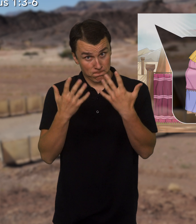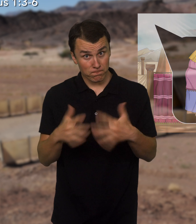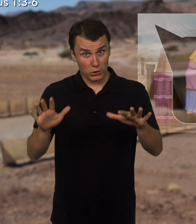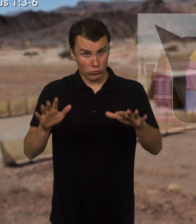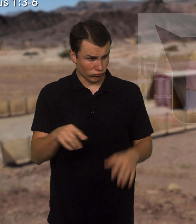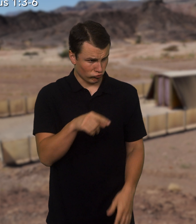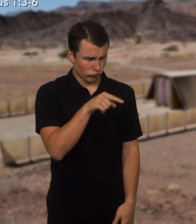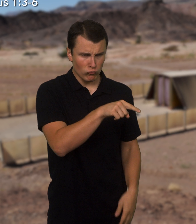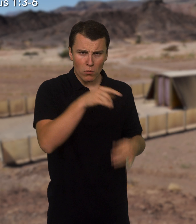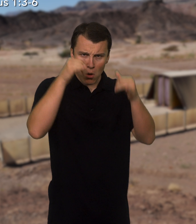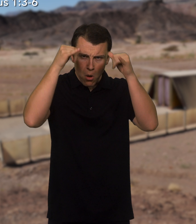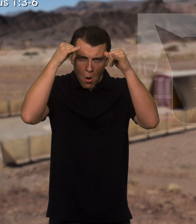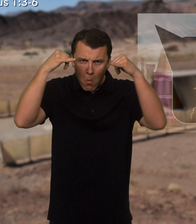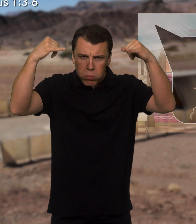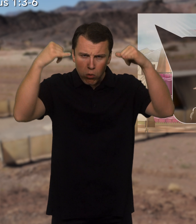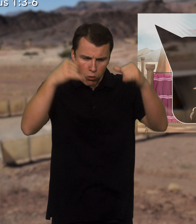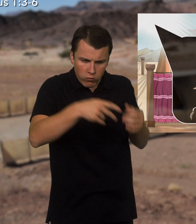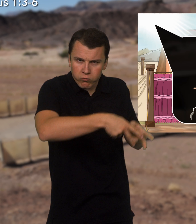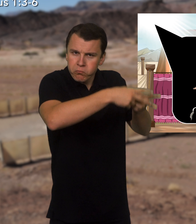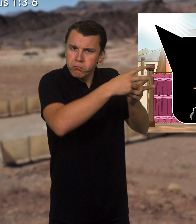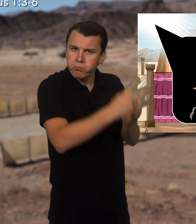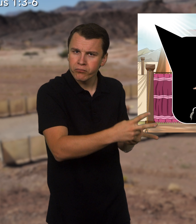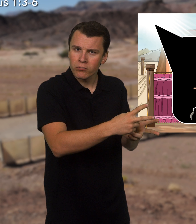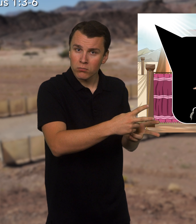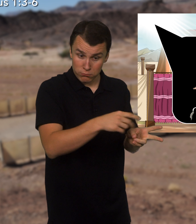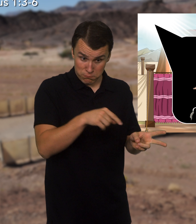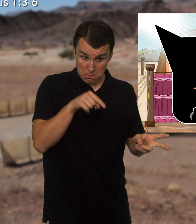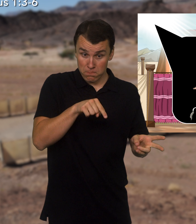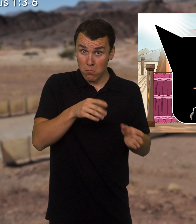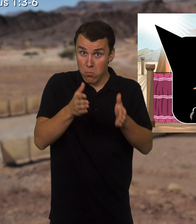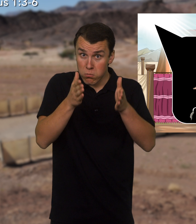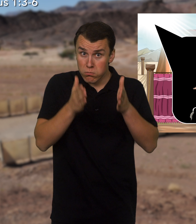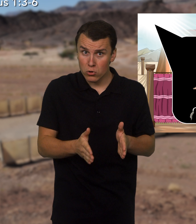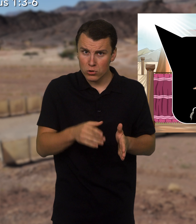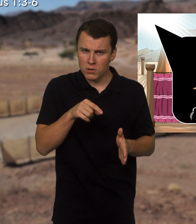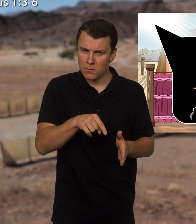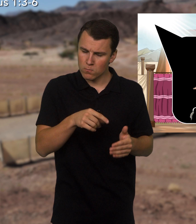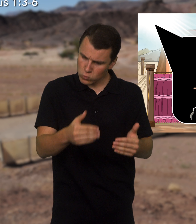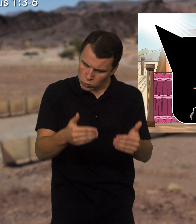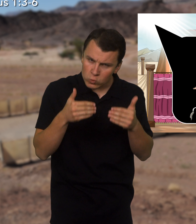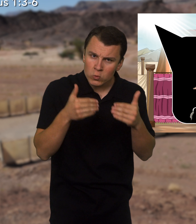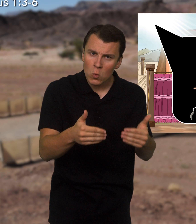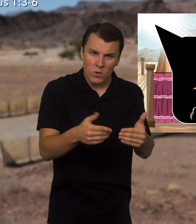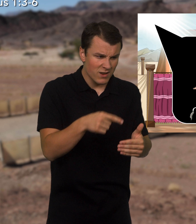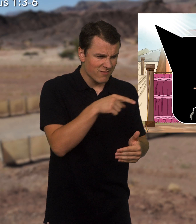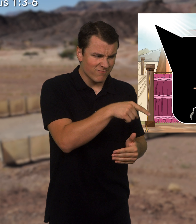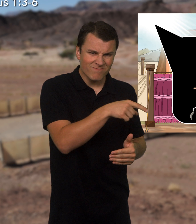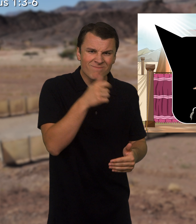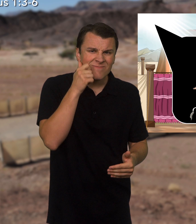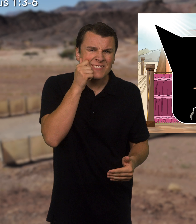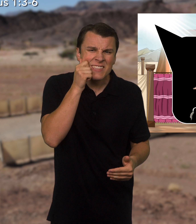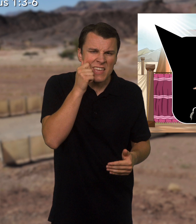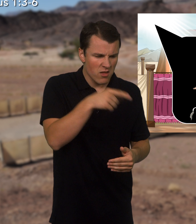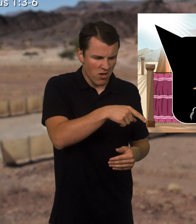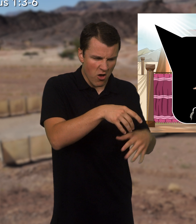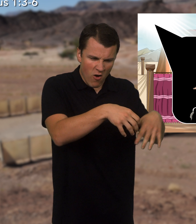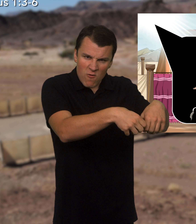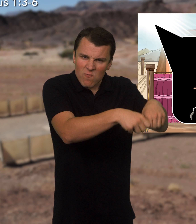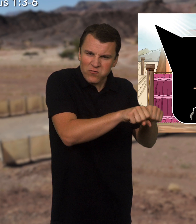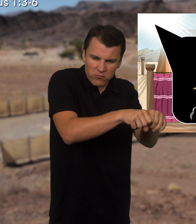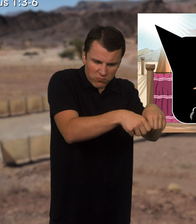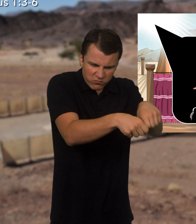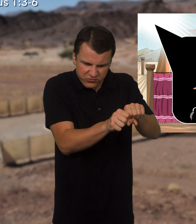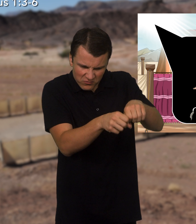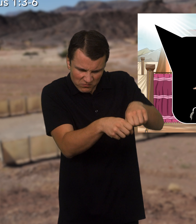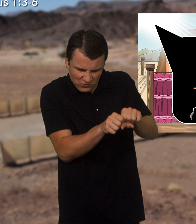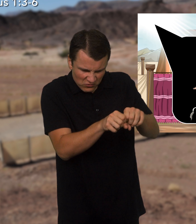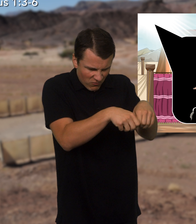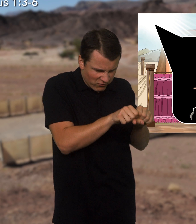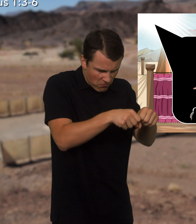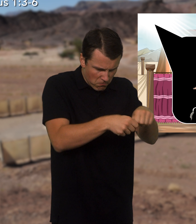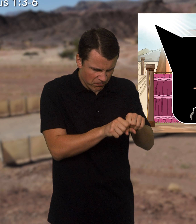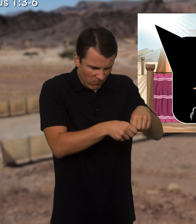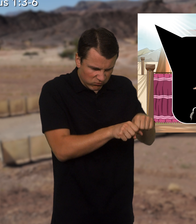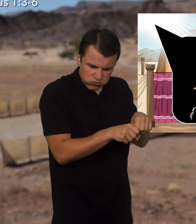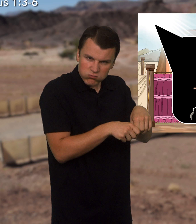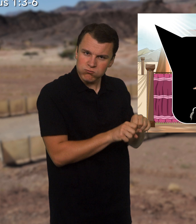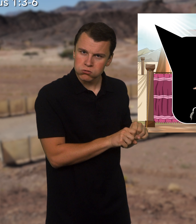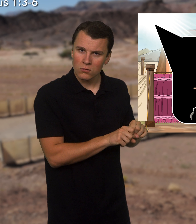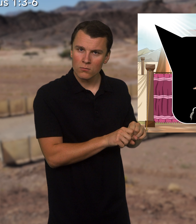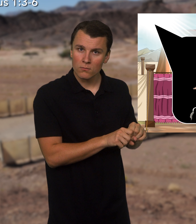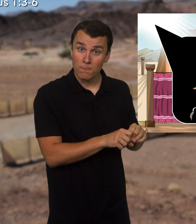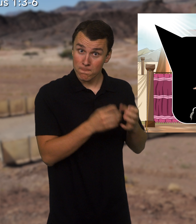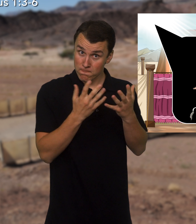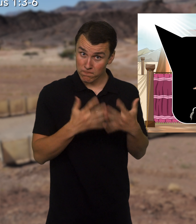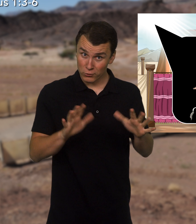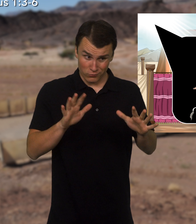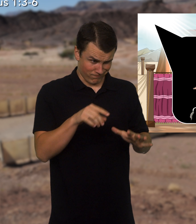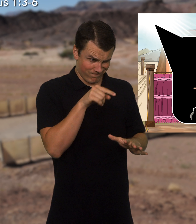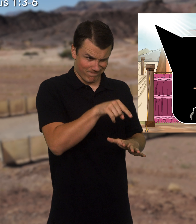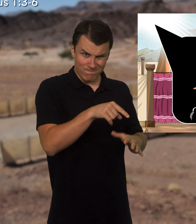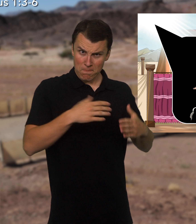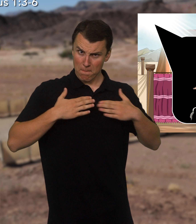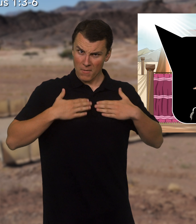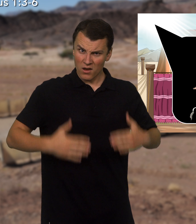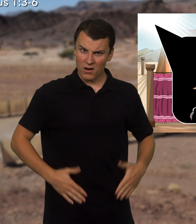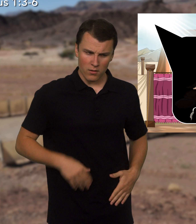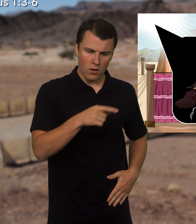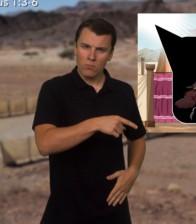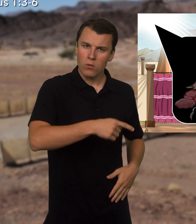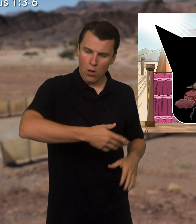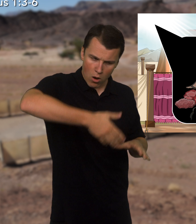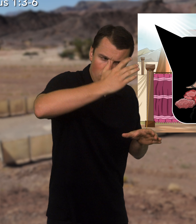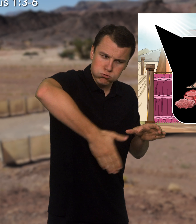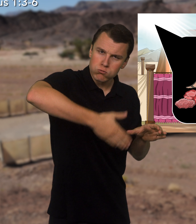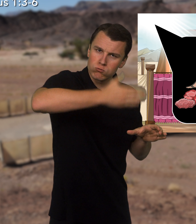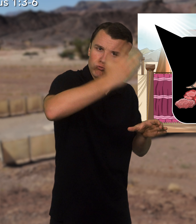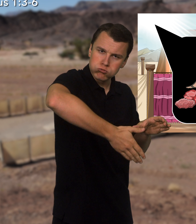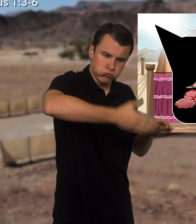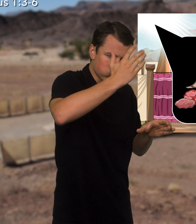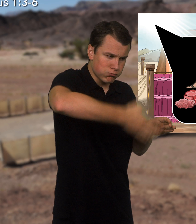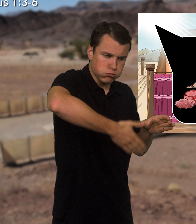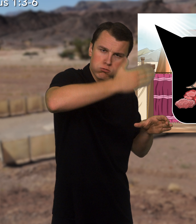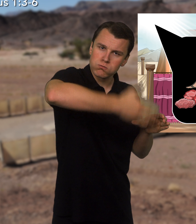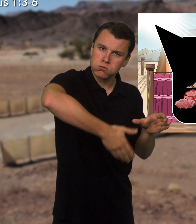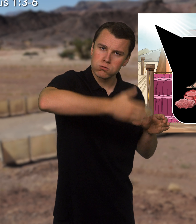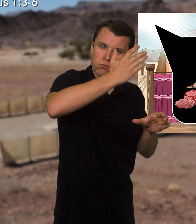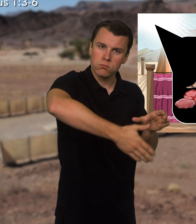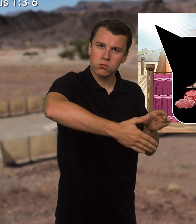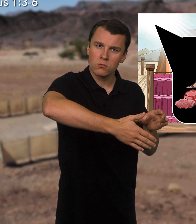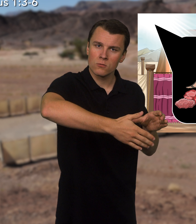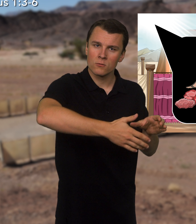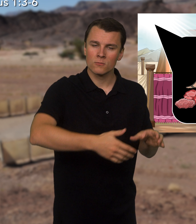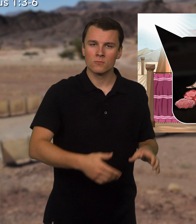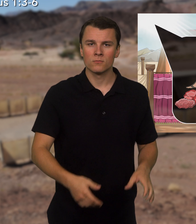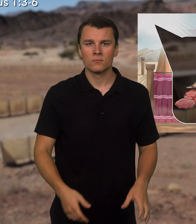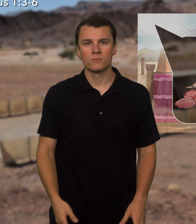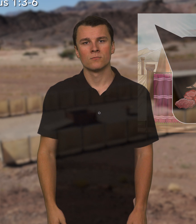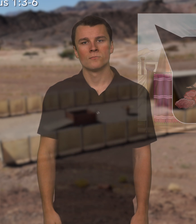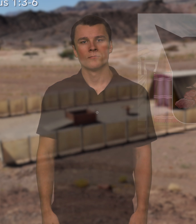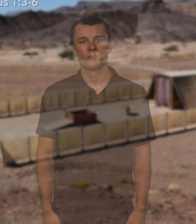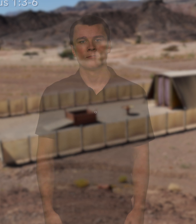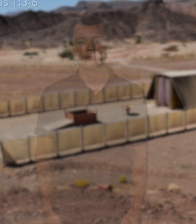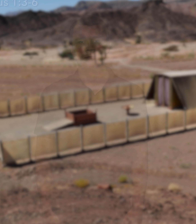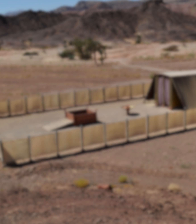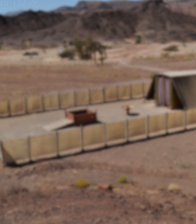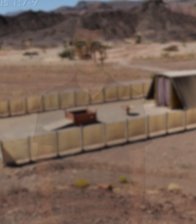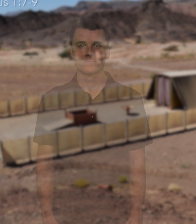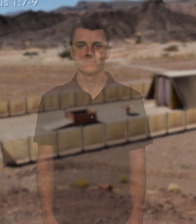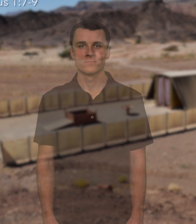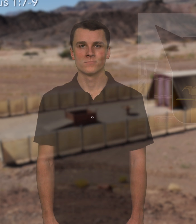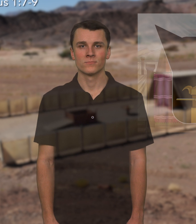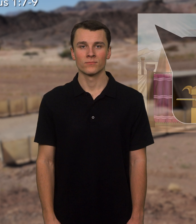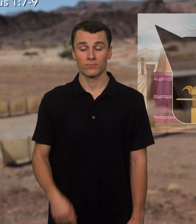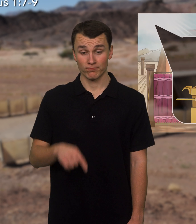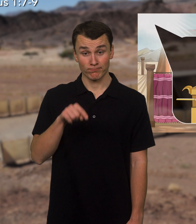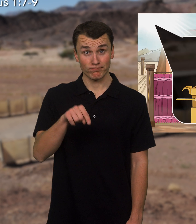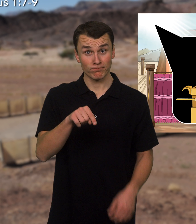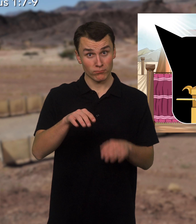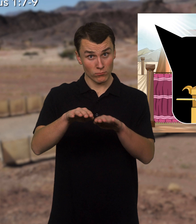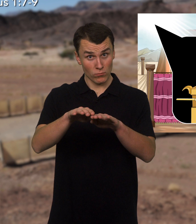Next, he is to skin the burnt offering and cut it into pieces.